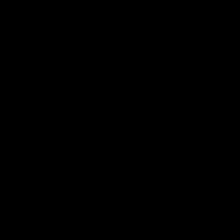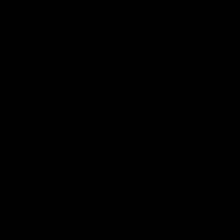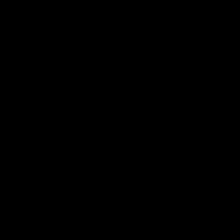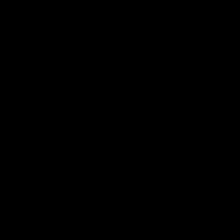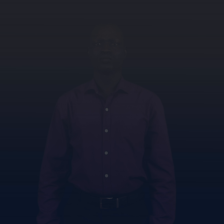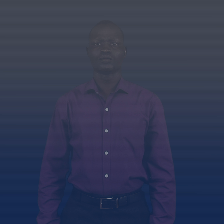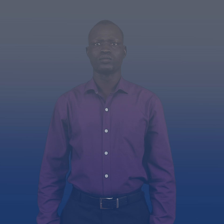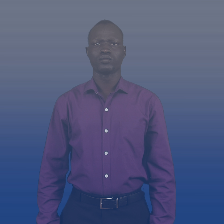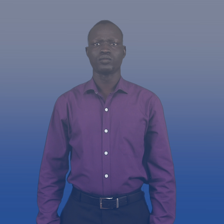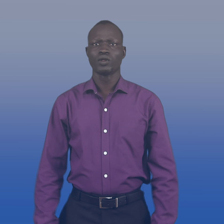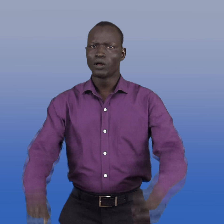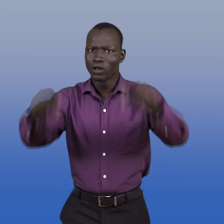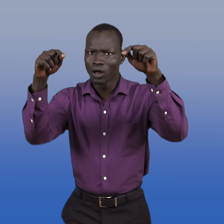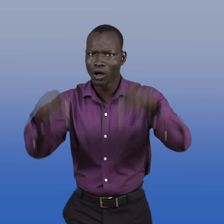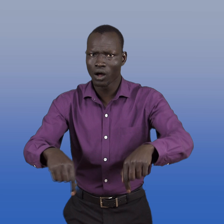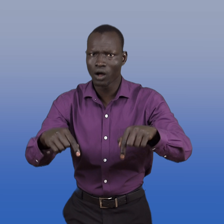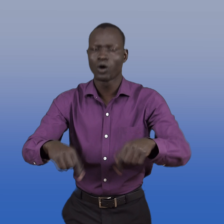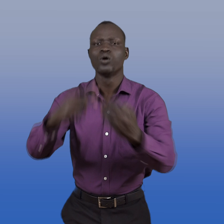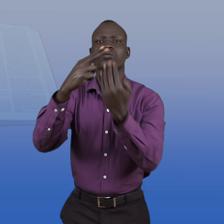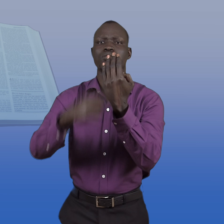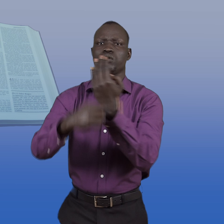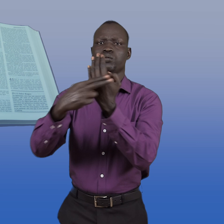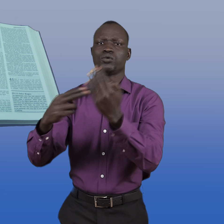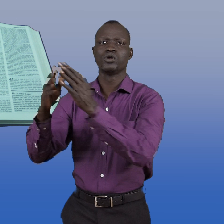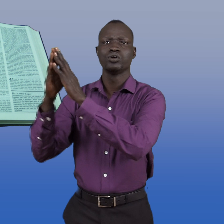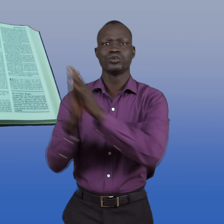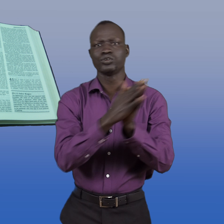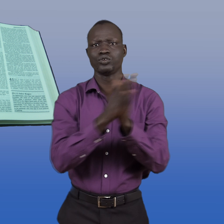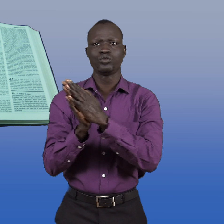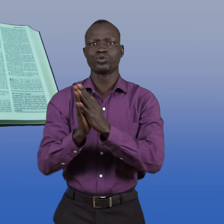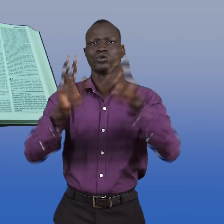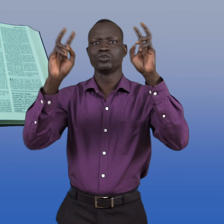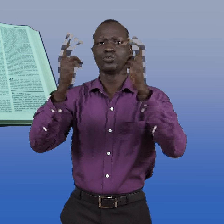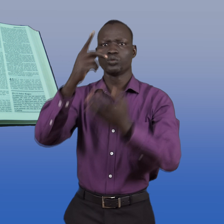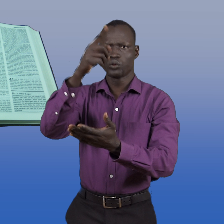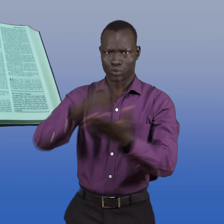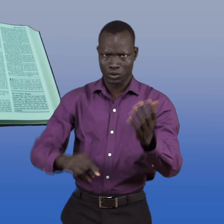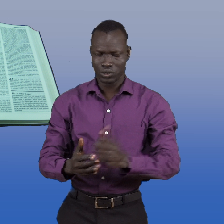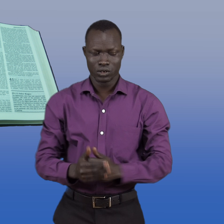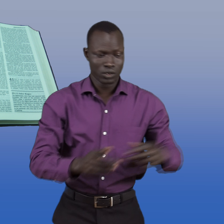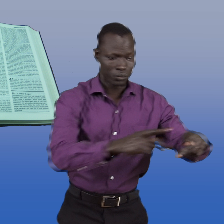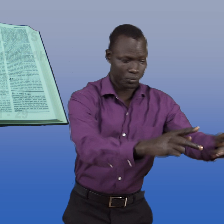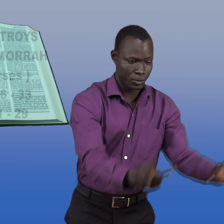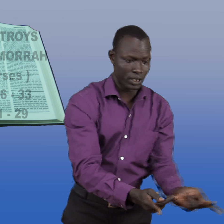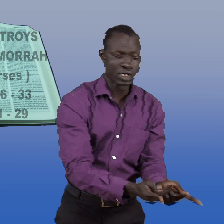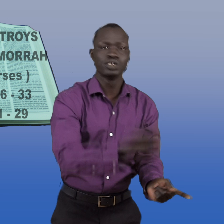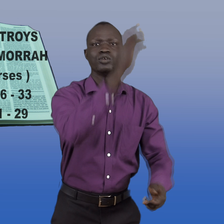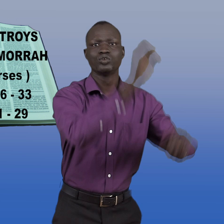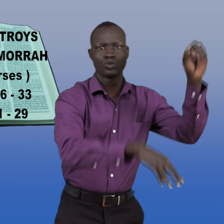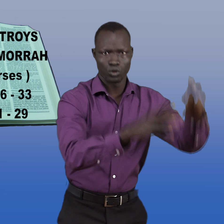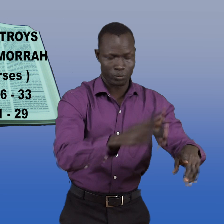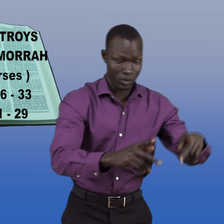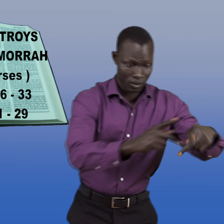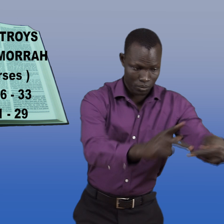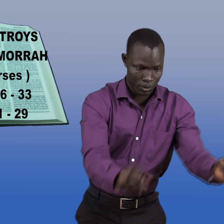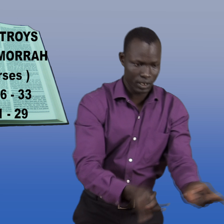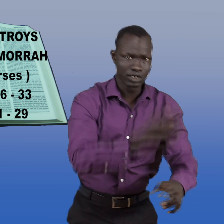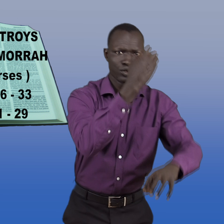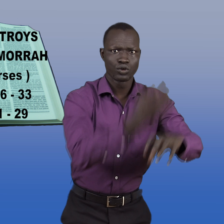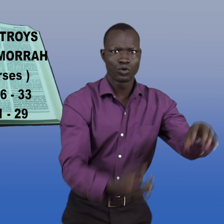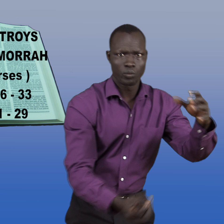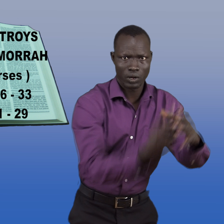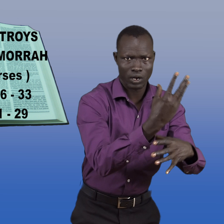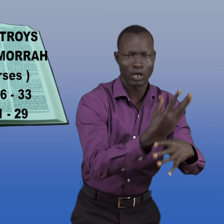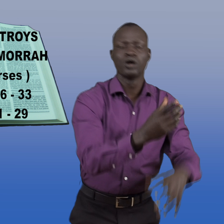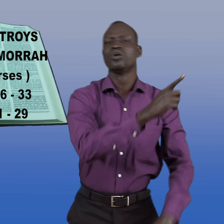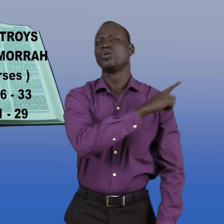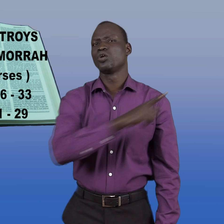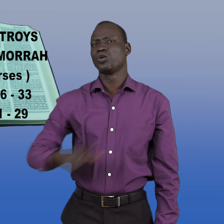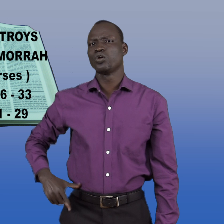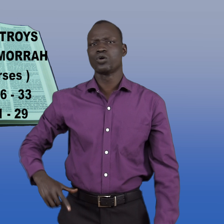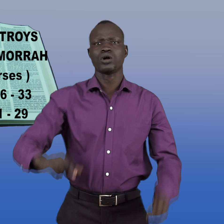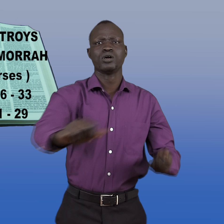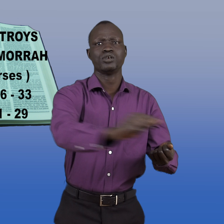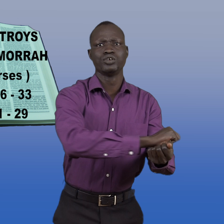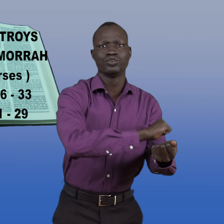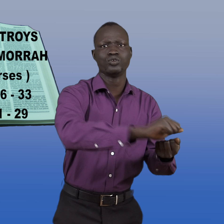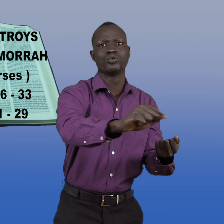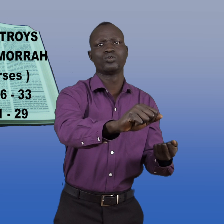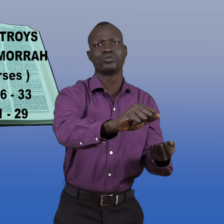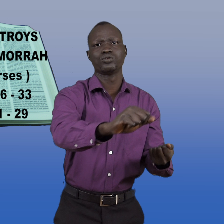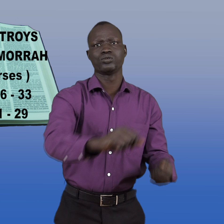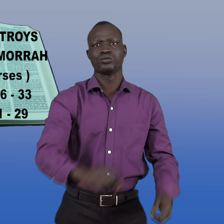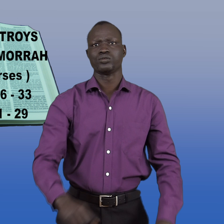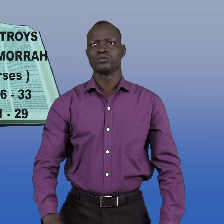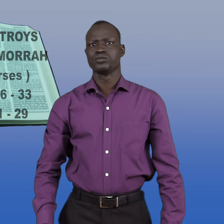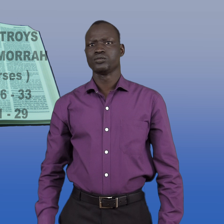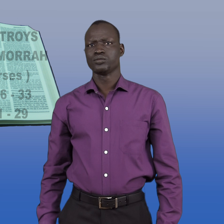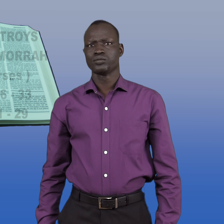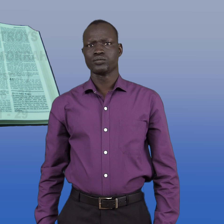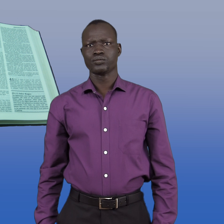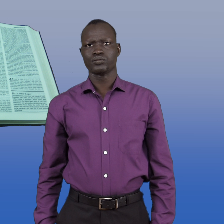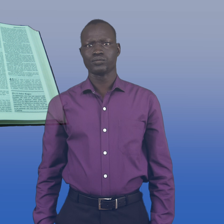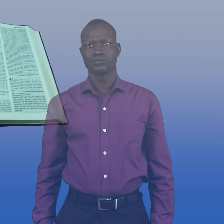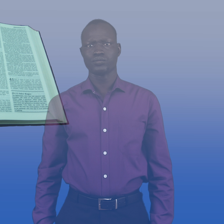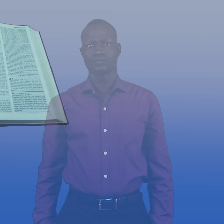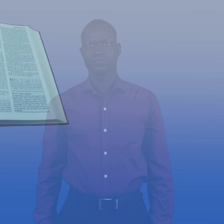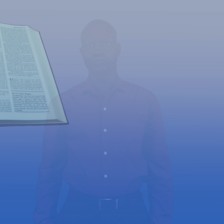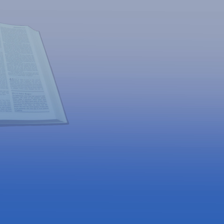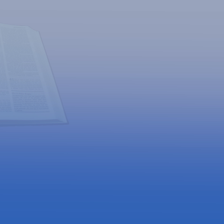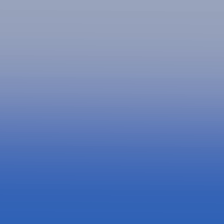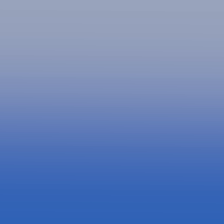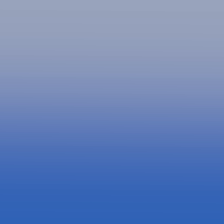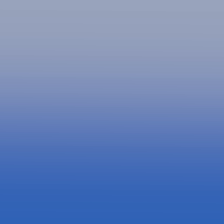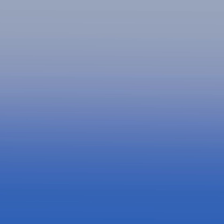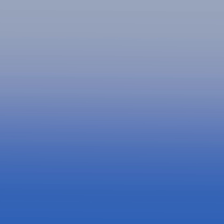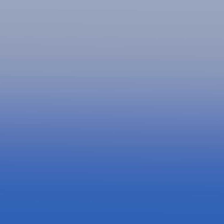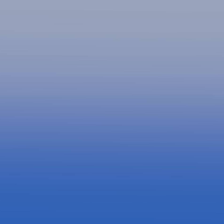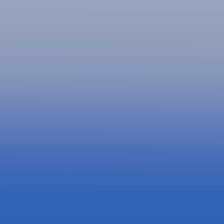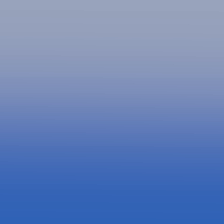The Lord destroys Sodom and Gomorrah